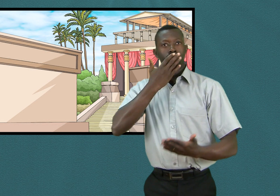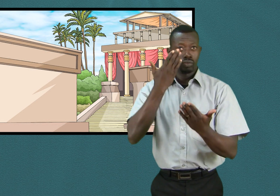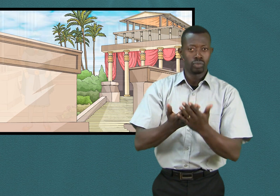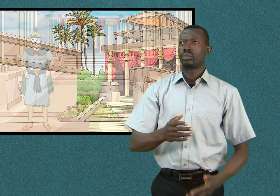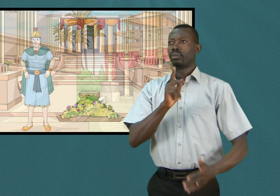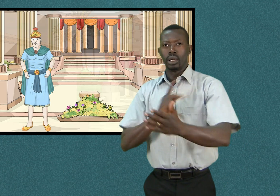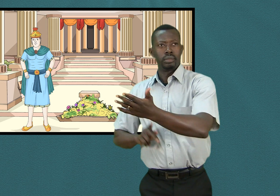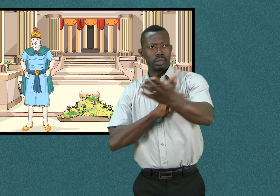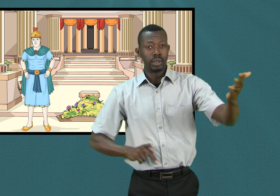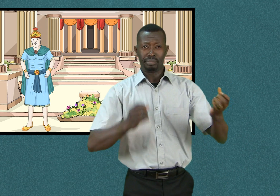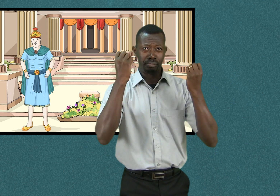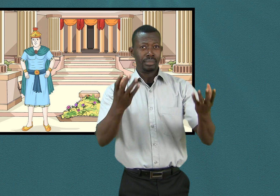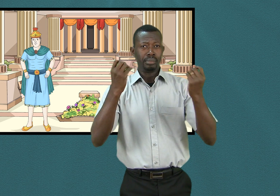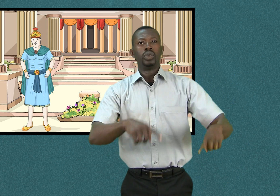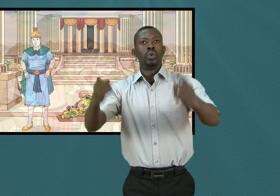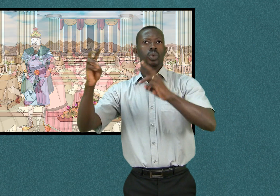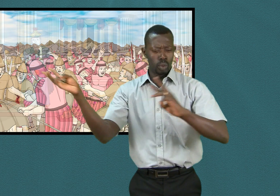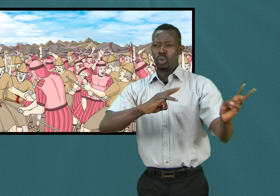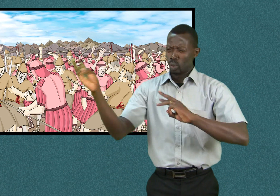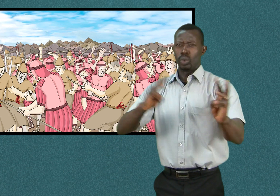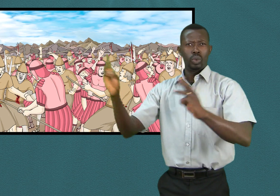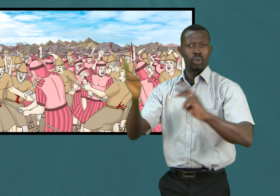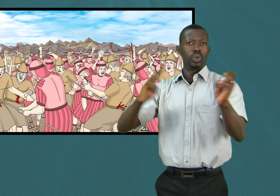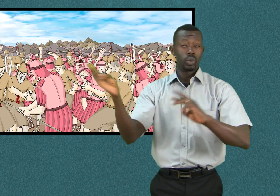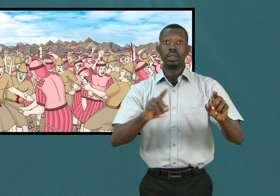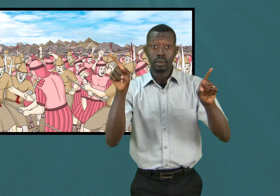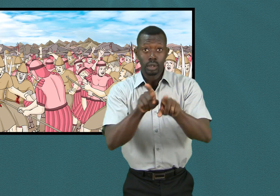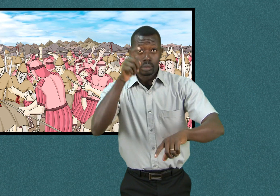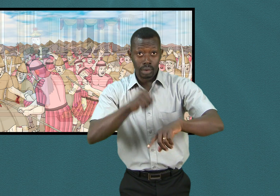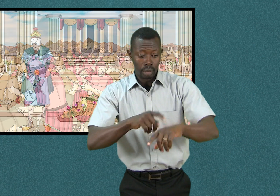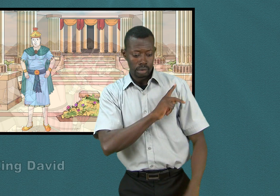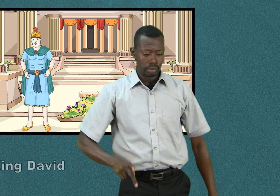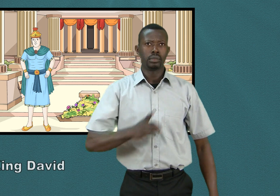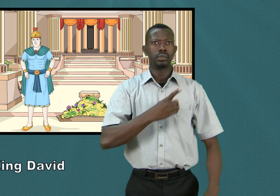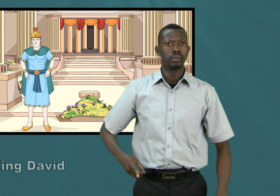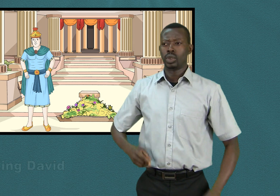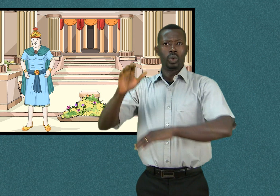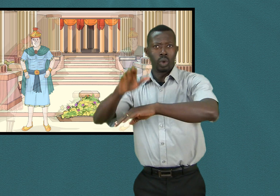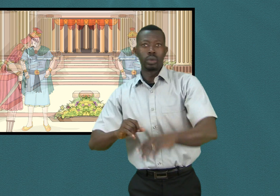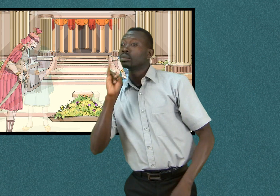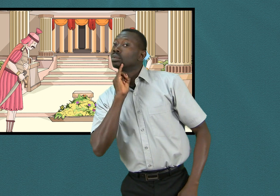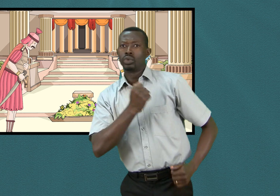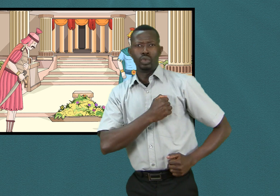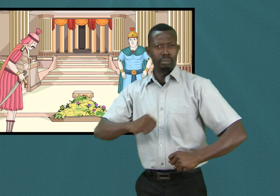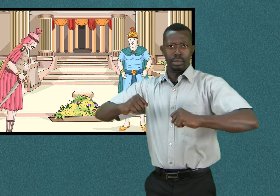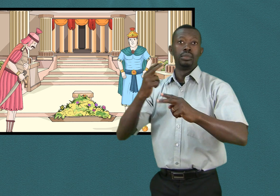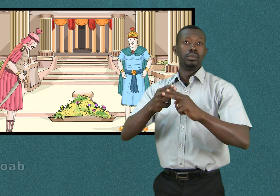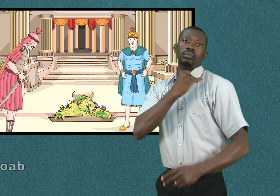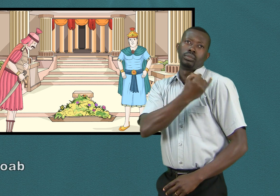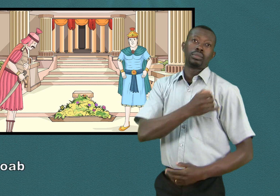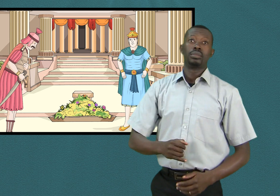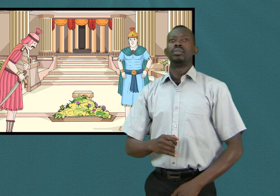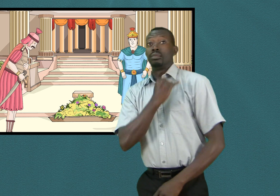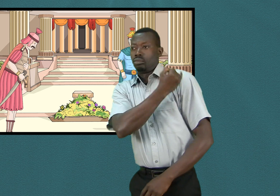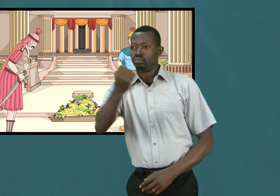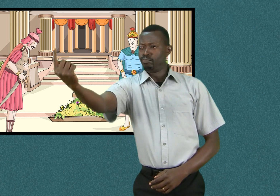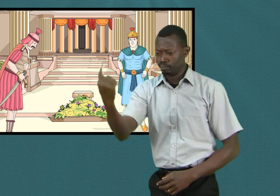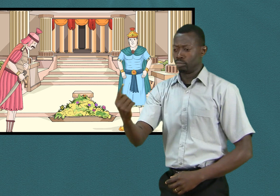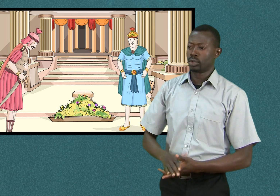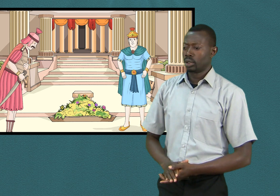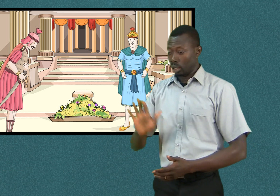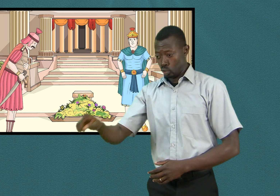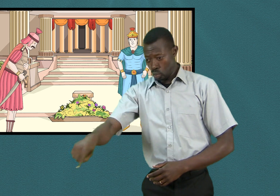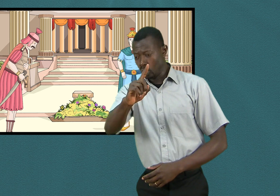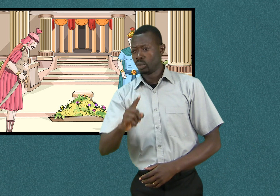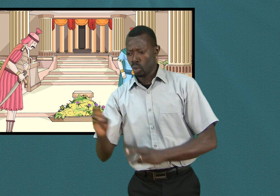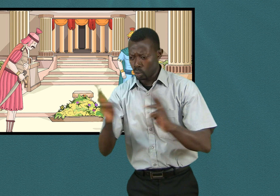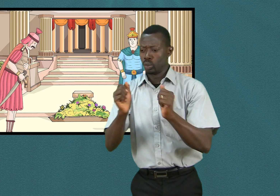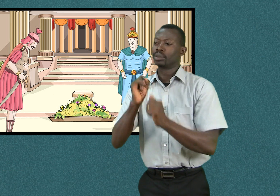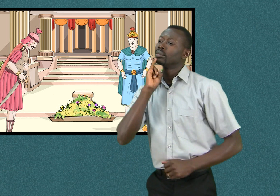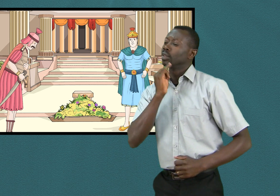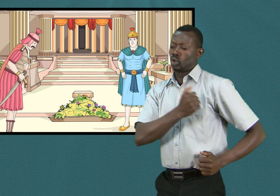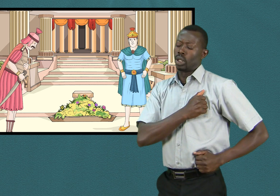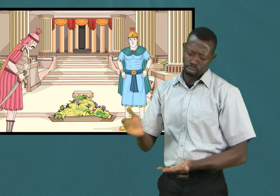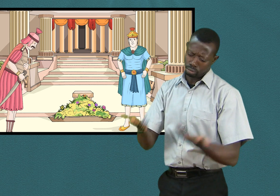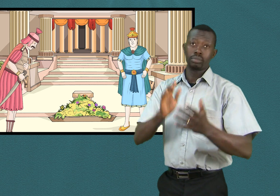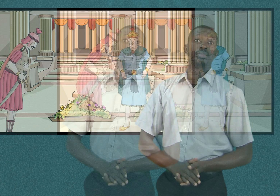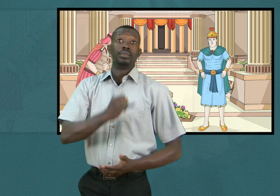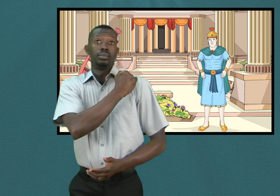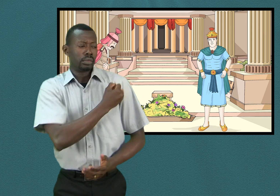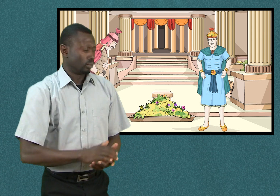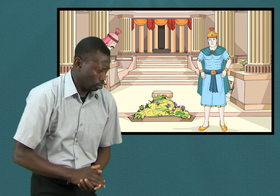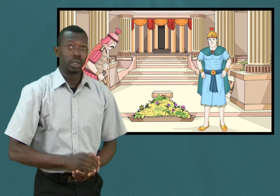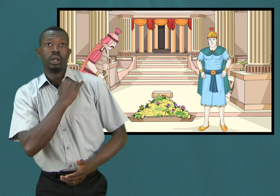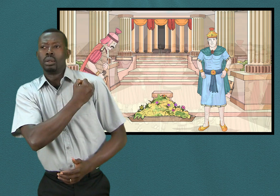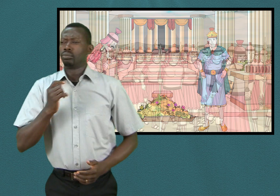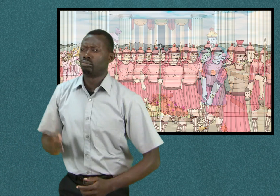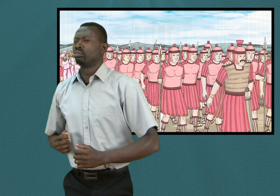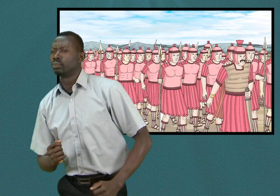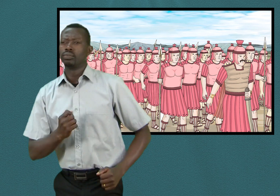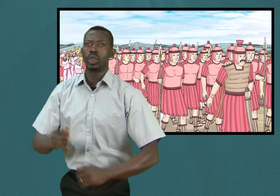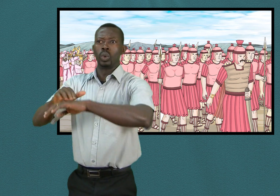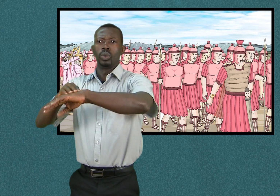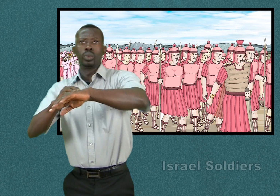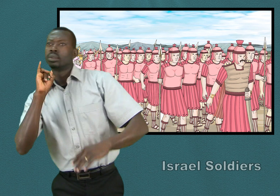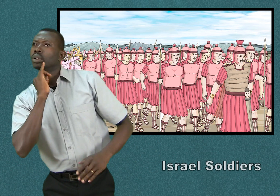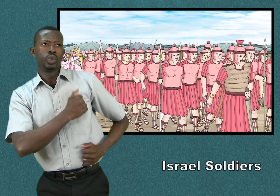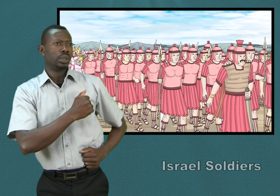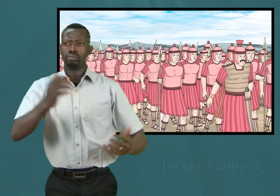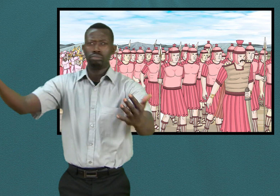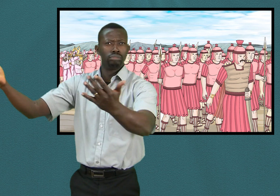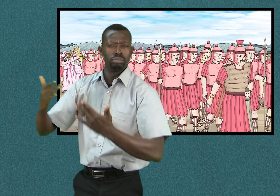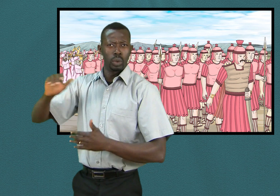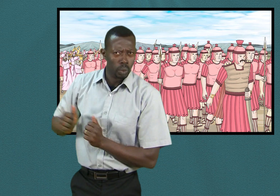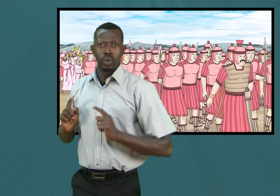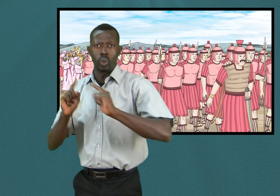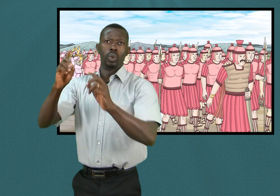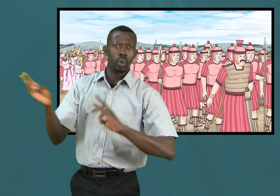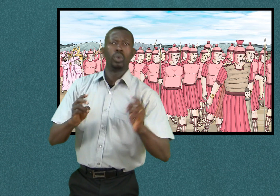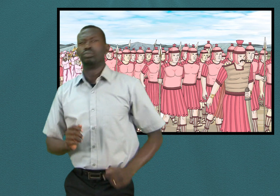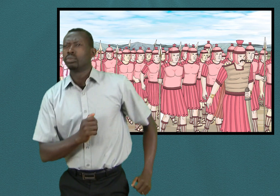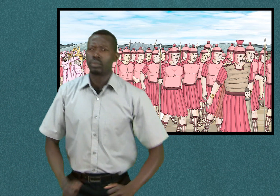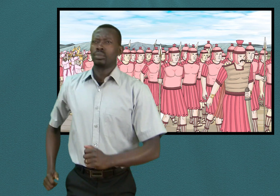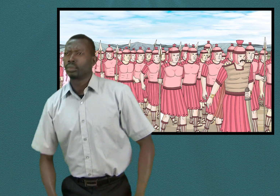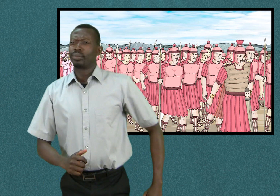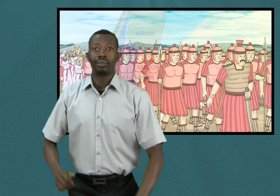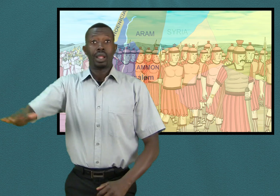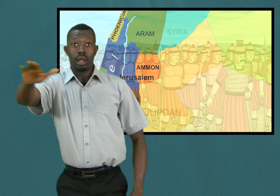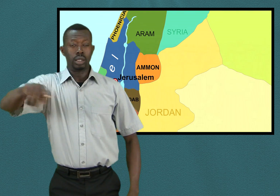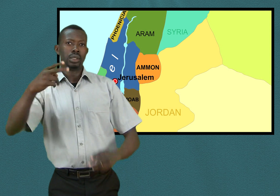In the spring, at the time when kings march out to war, David sent out Joab and his servants with the whole army of Israel.